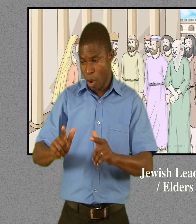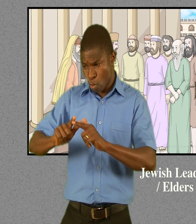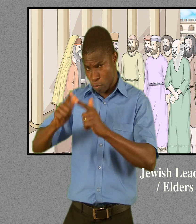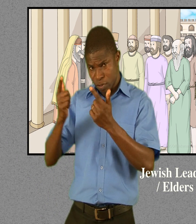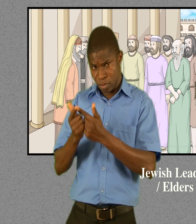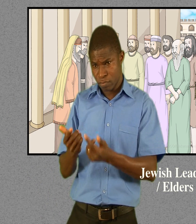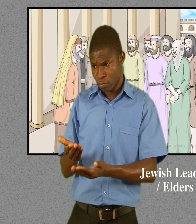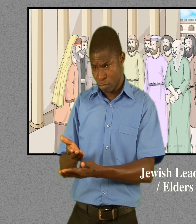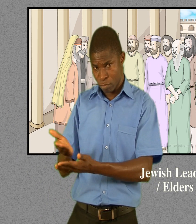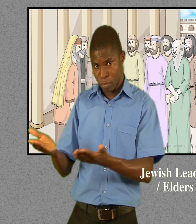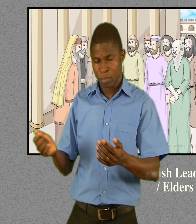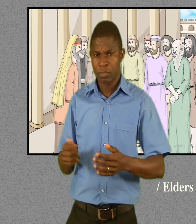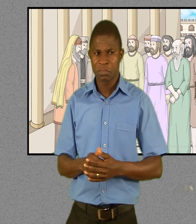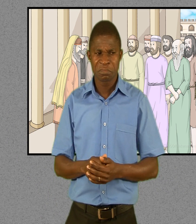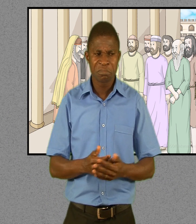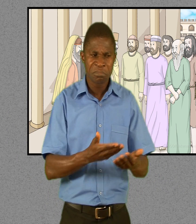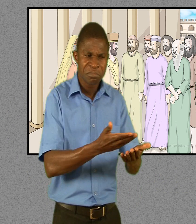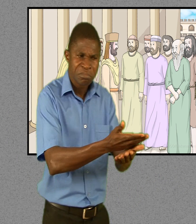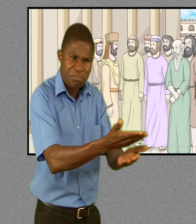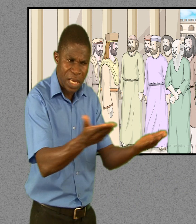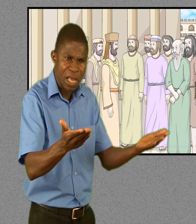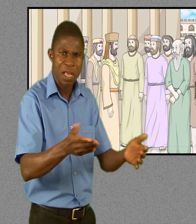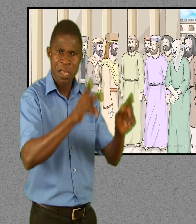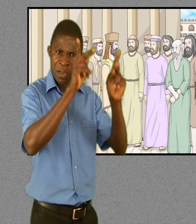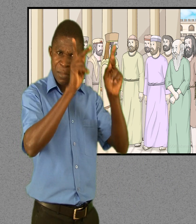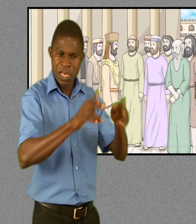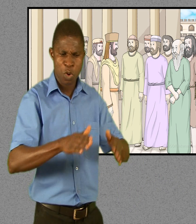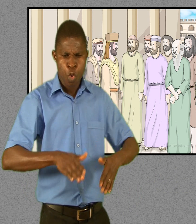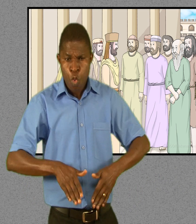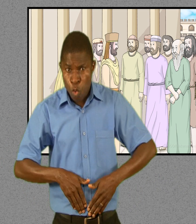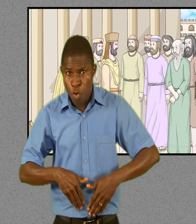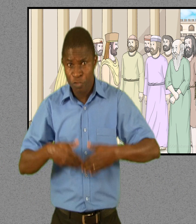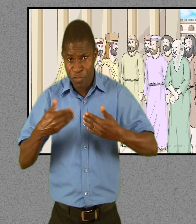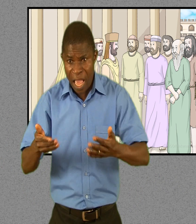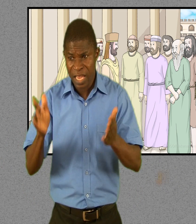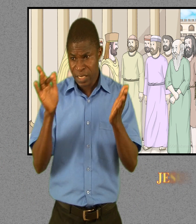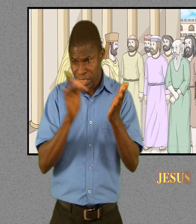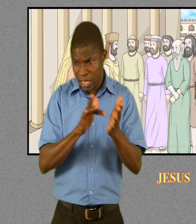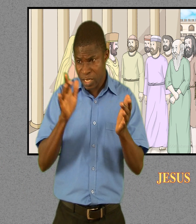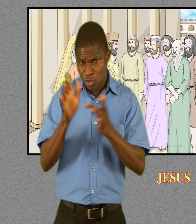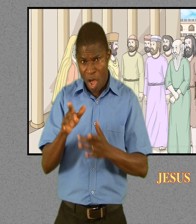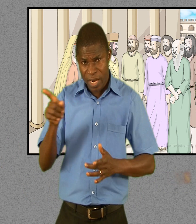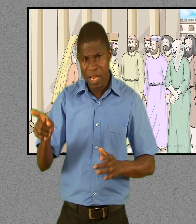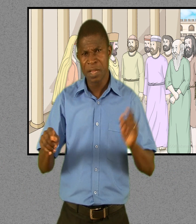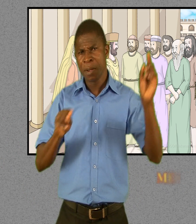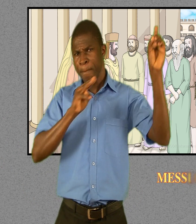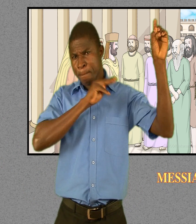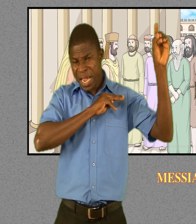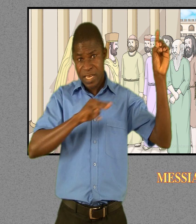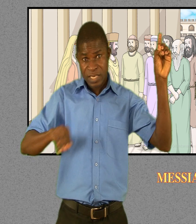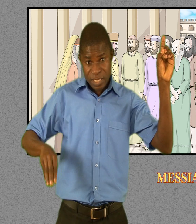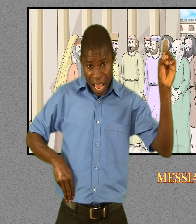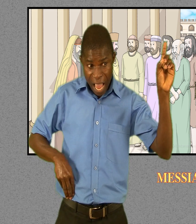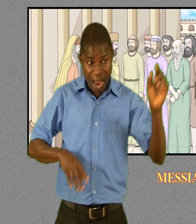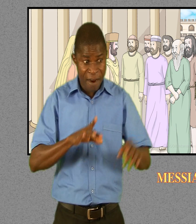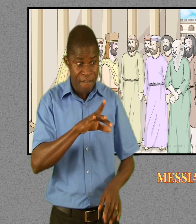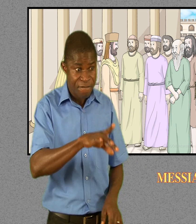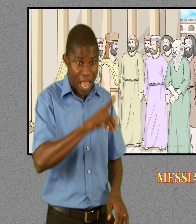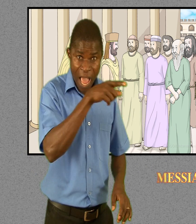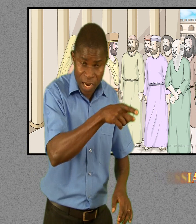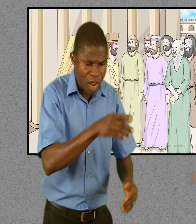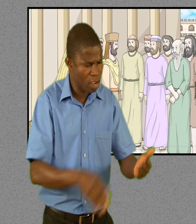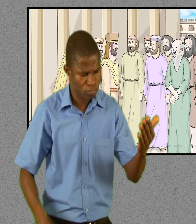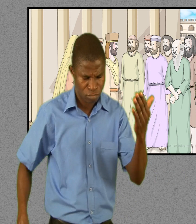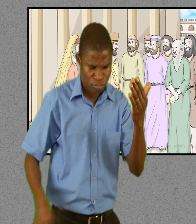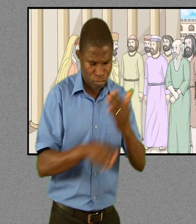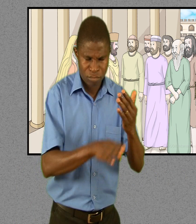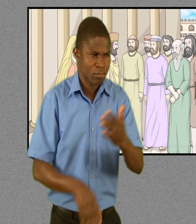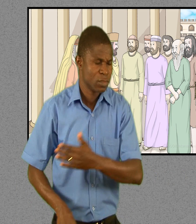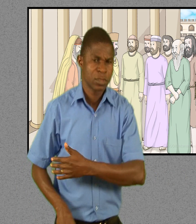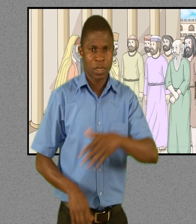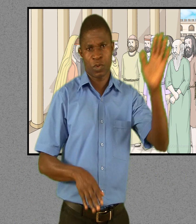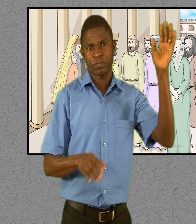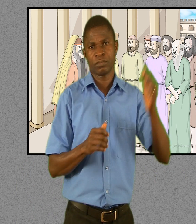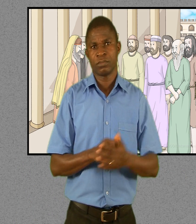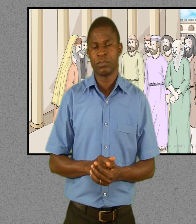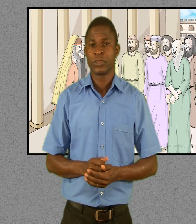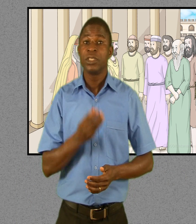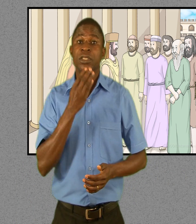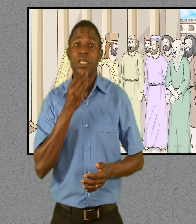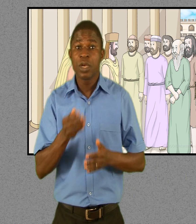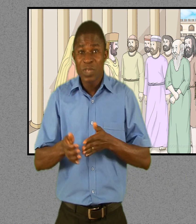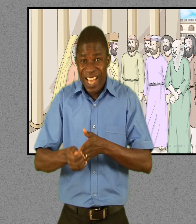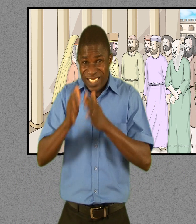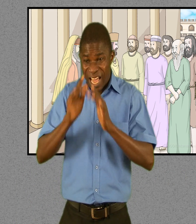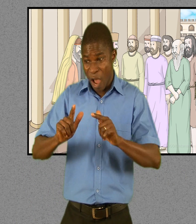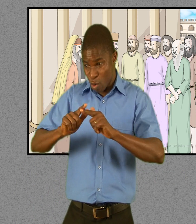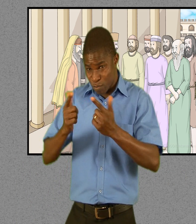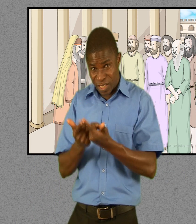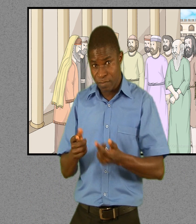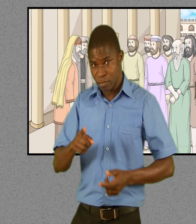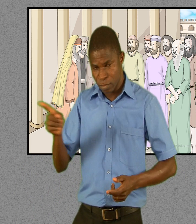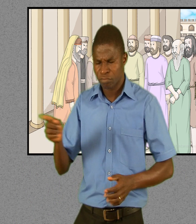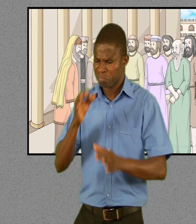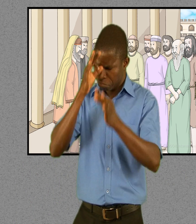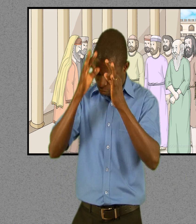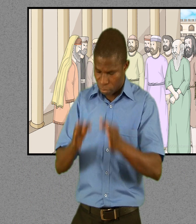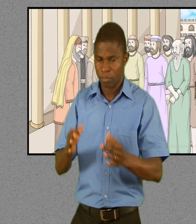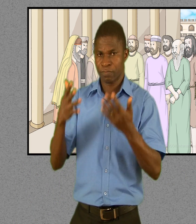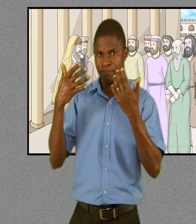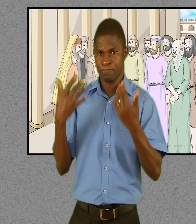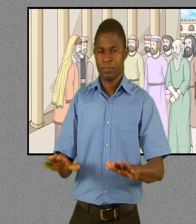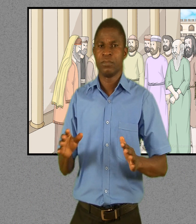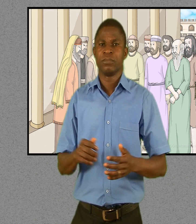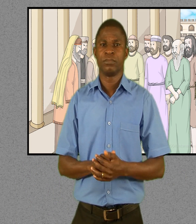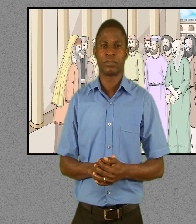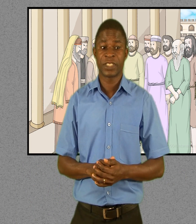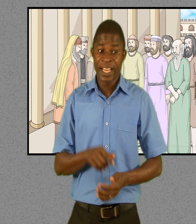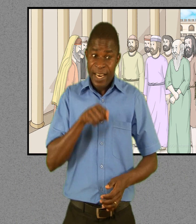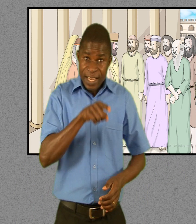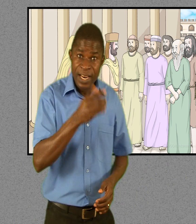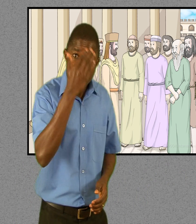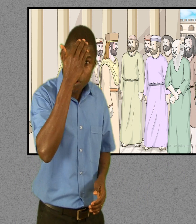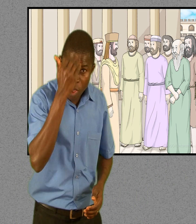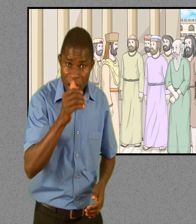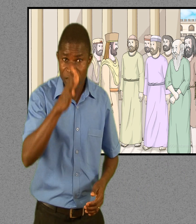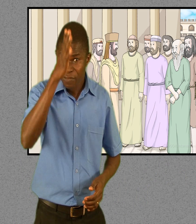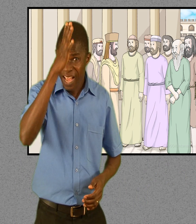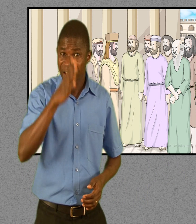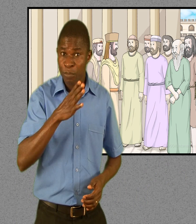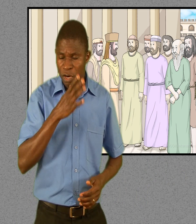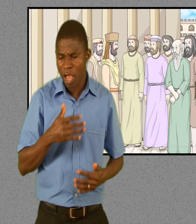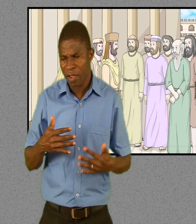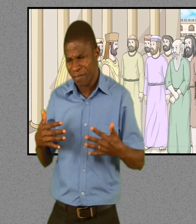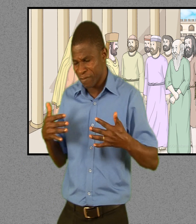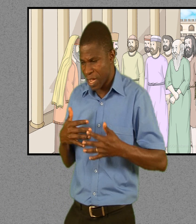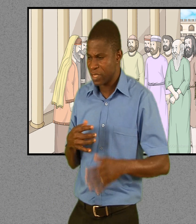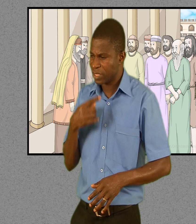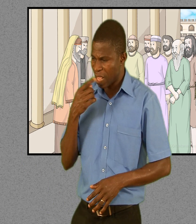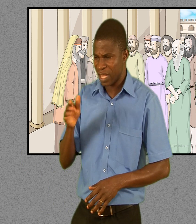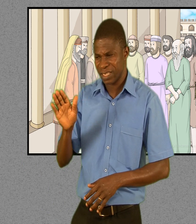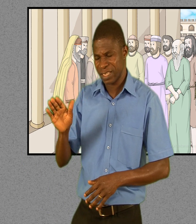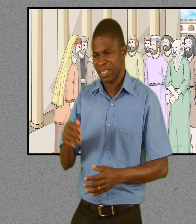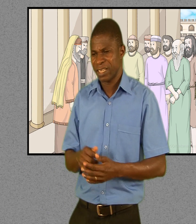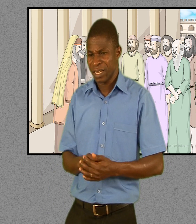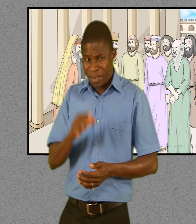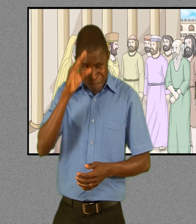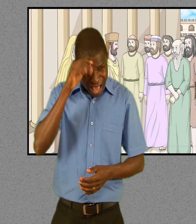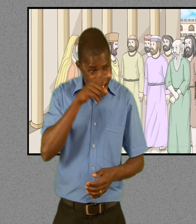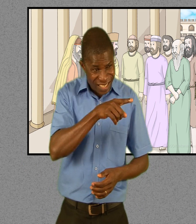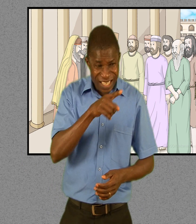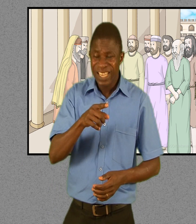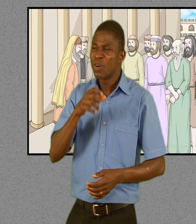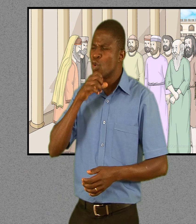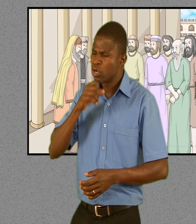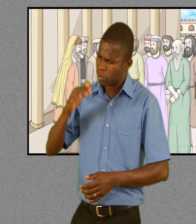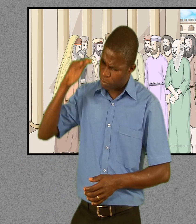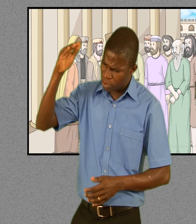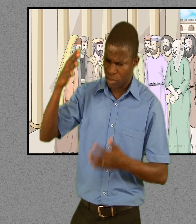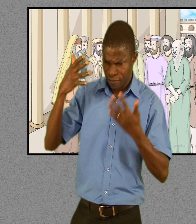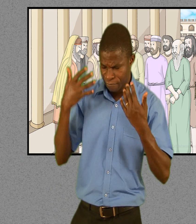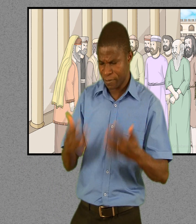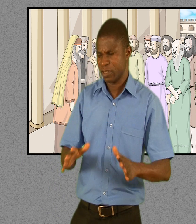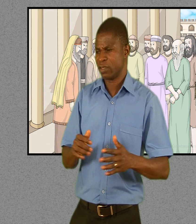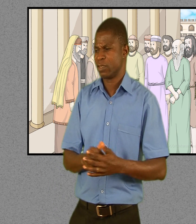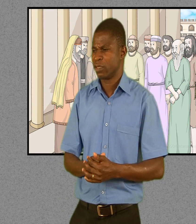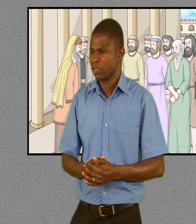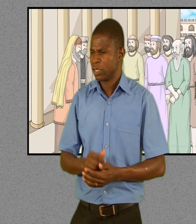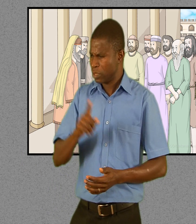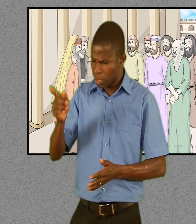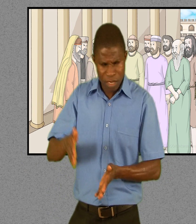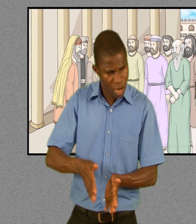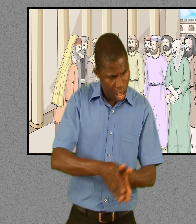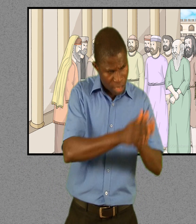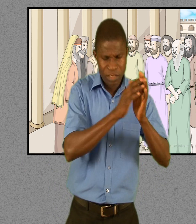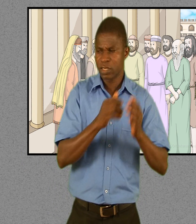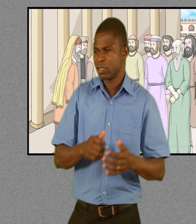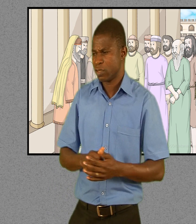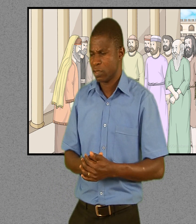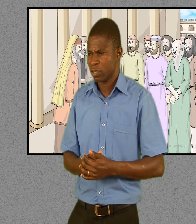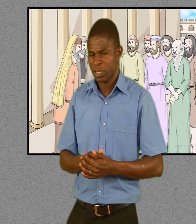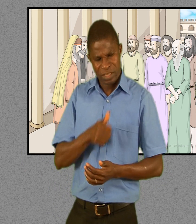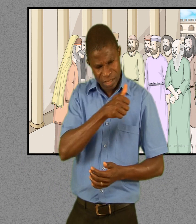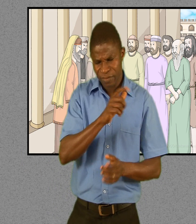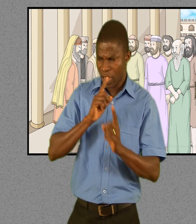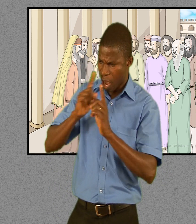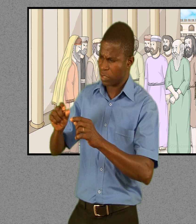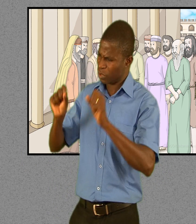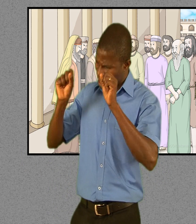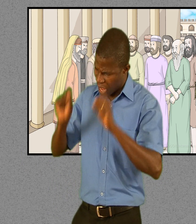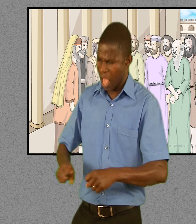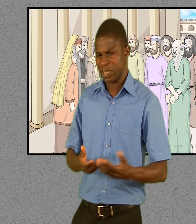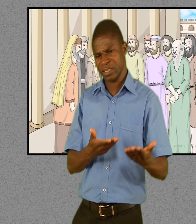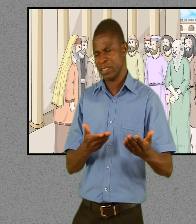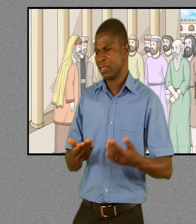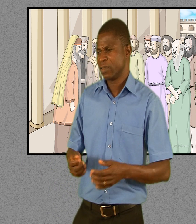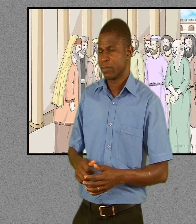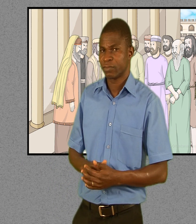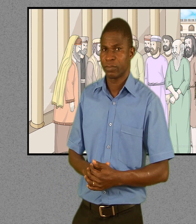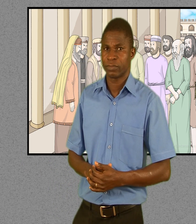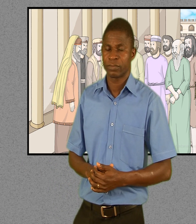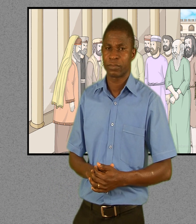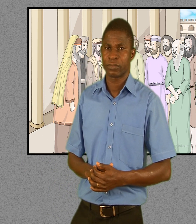For the Jews had already determined that anyone who confessed Jesus as the Christ would be put out of the synagogue.